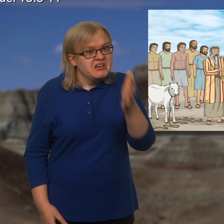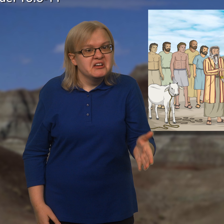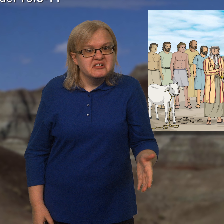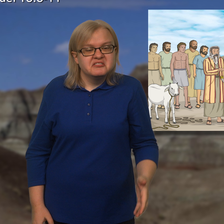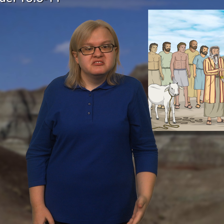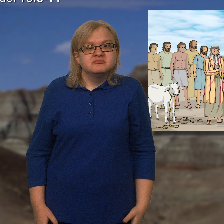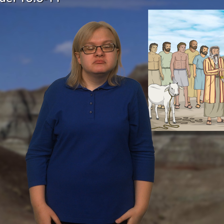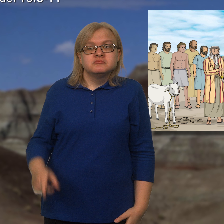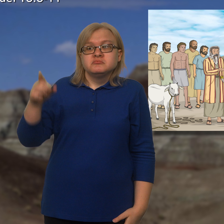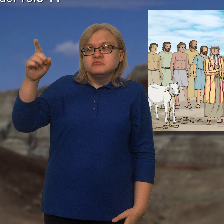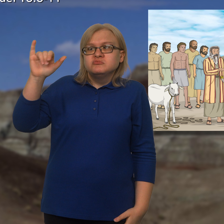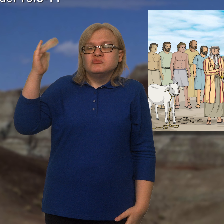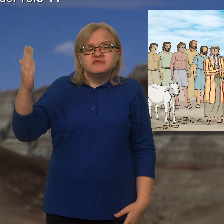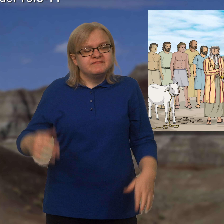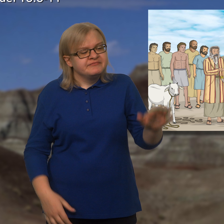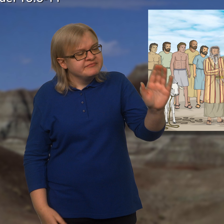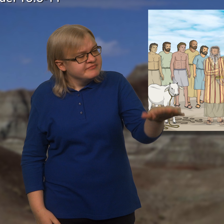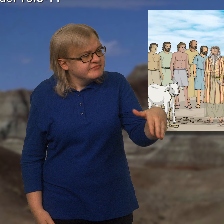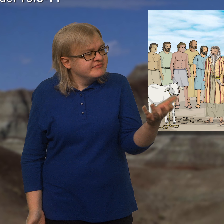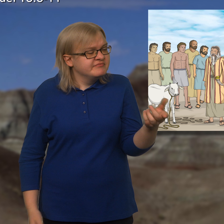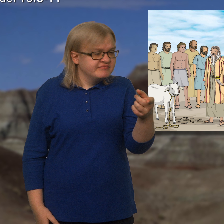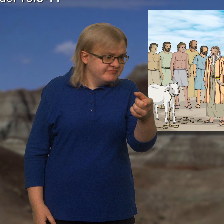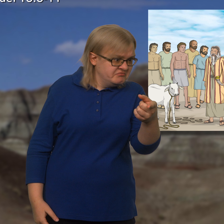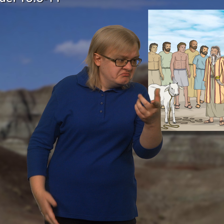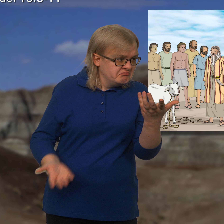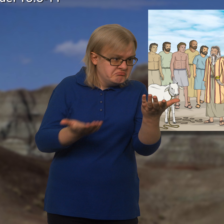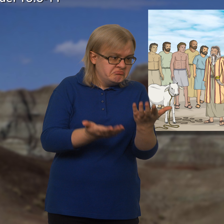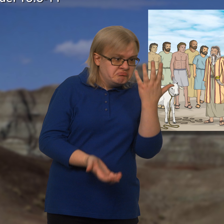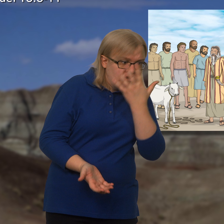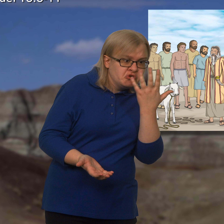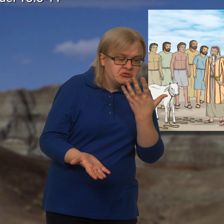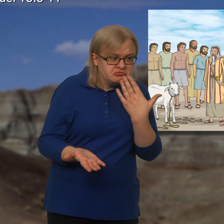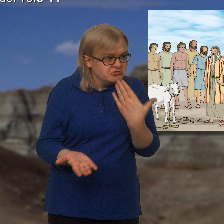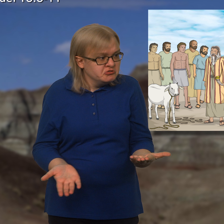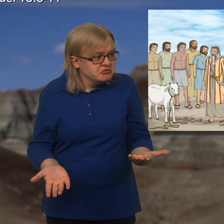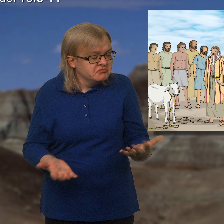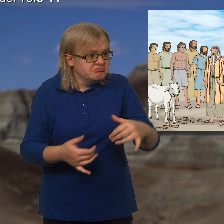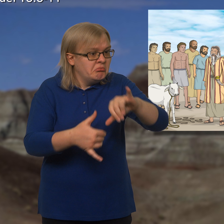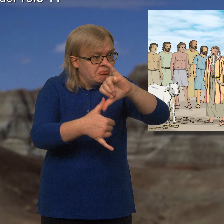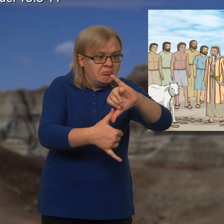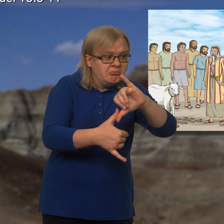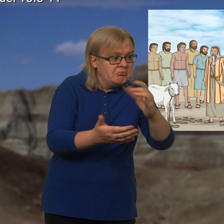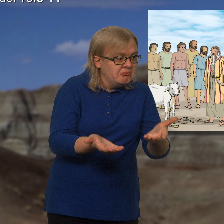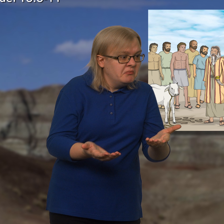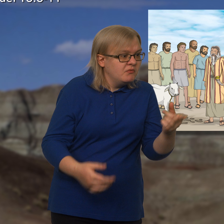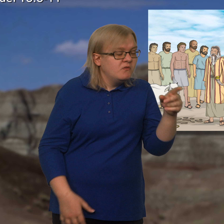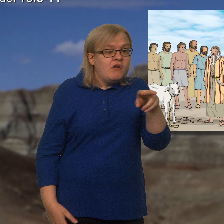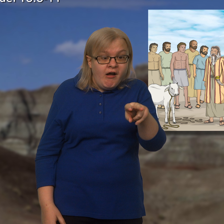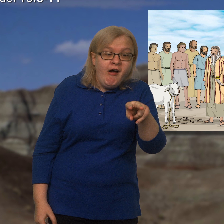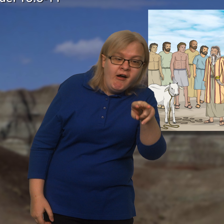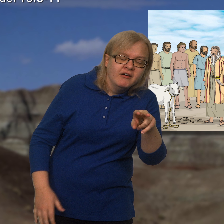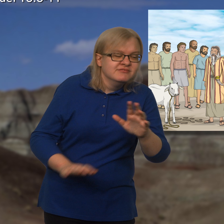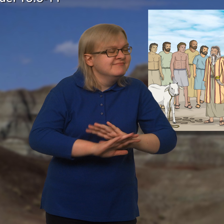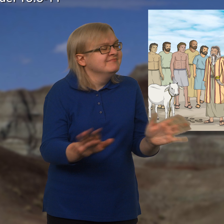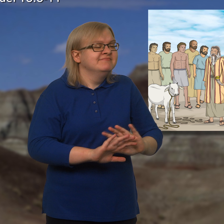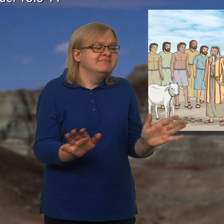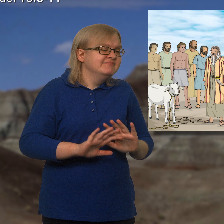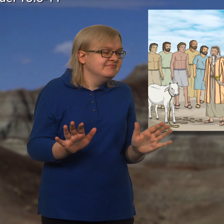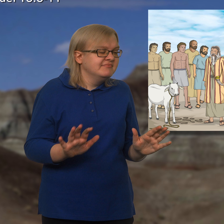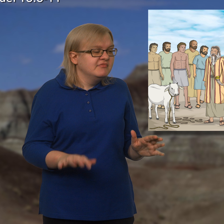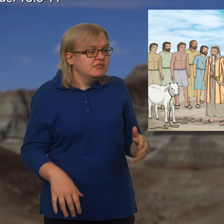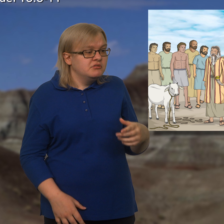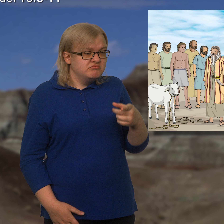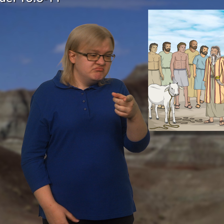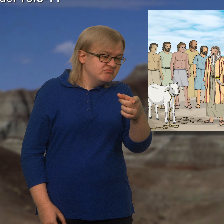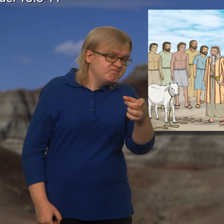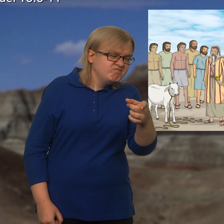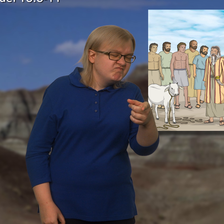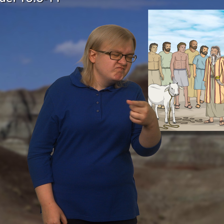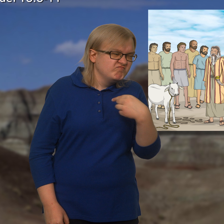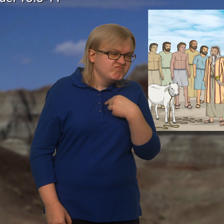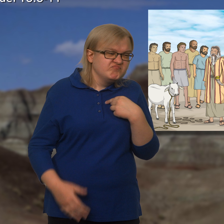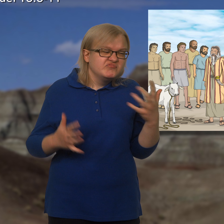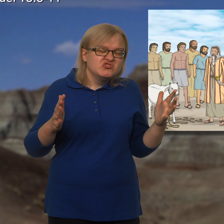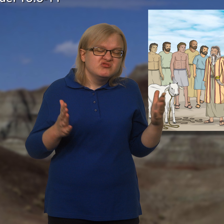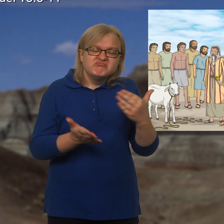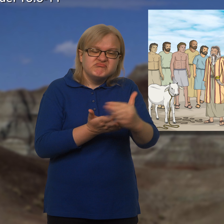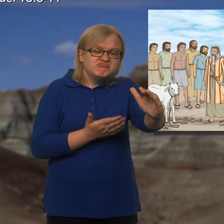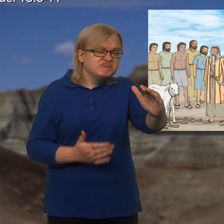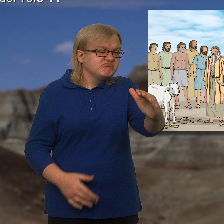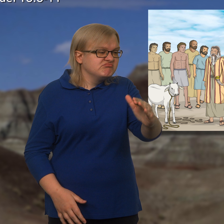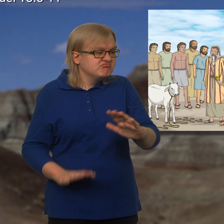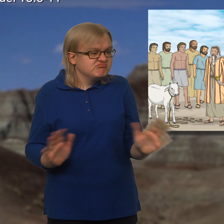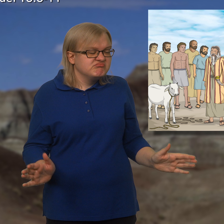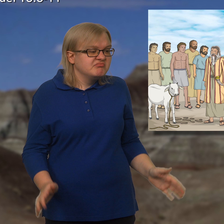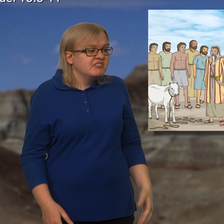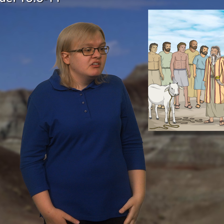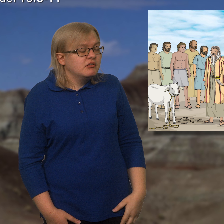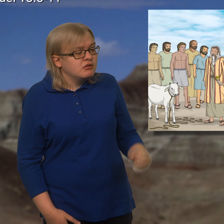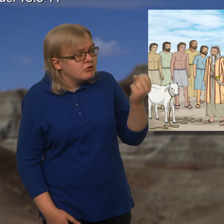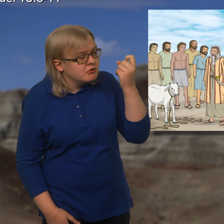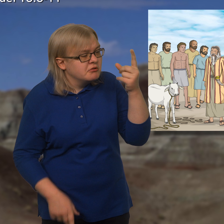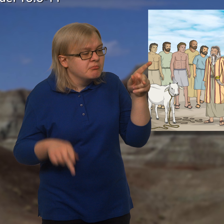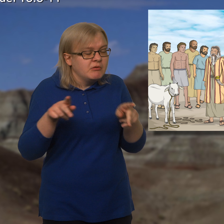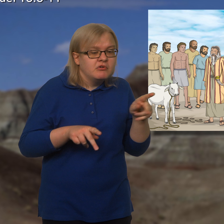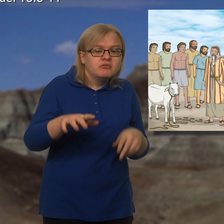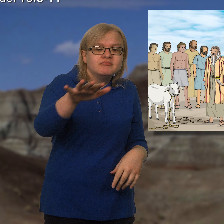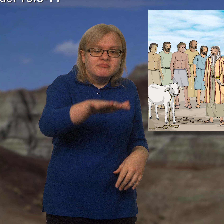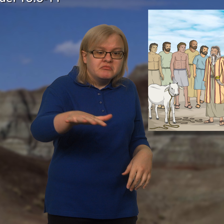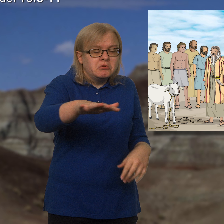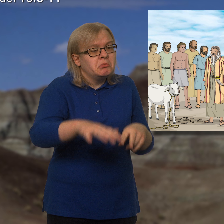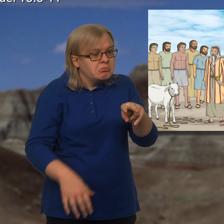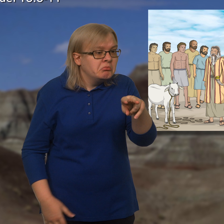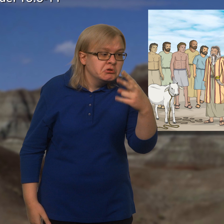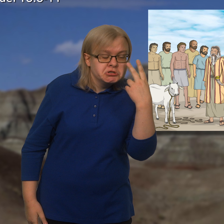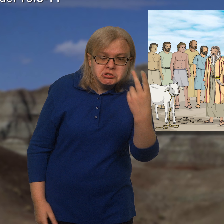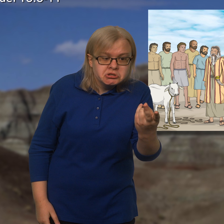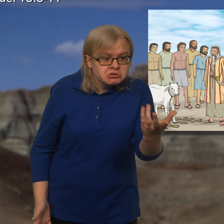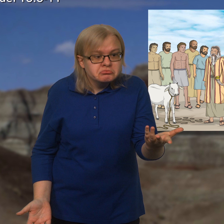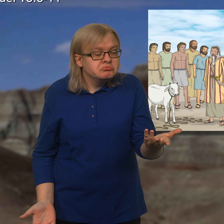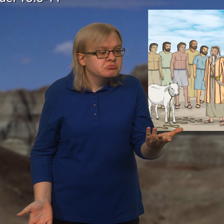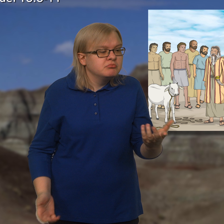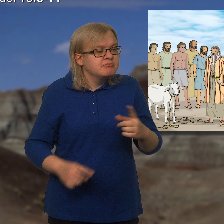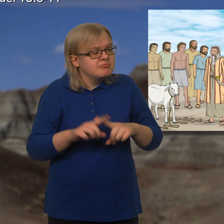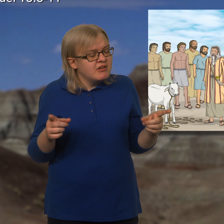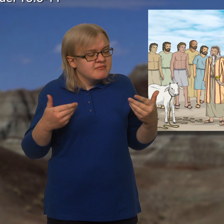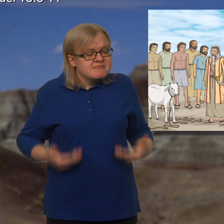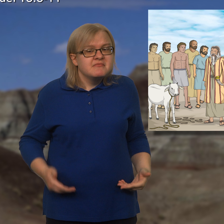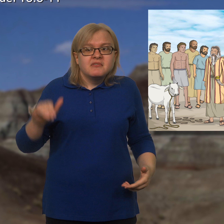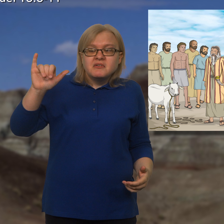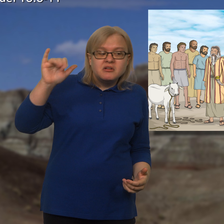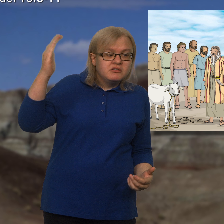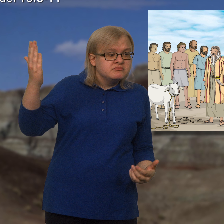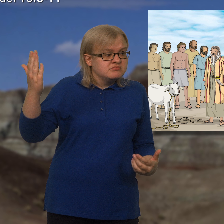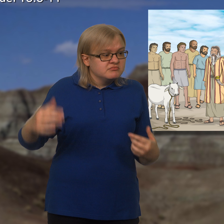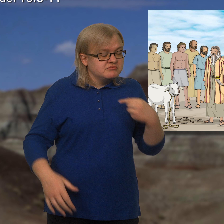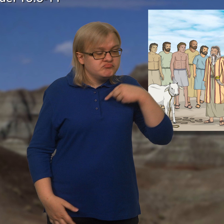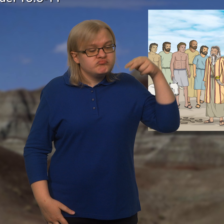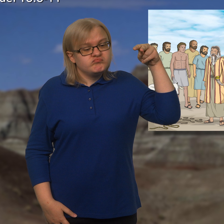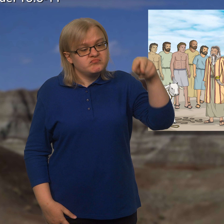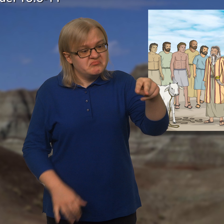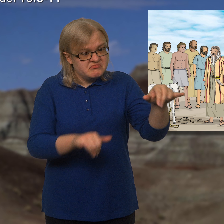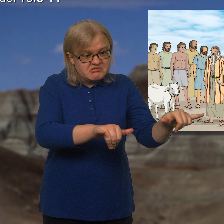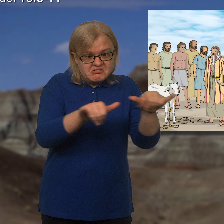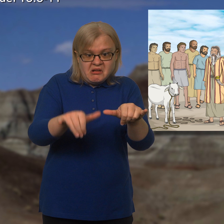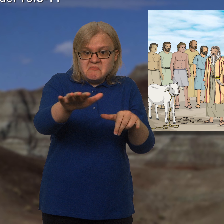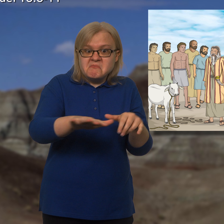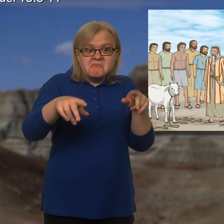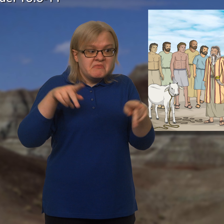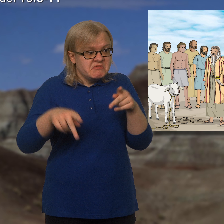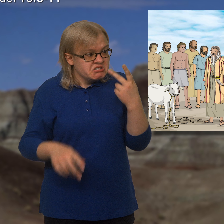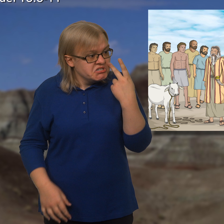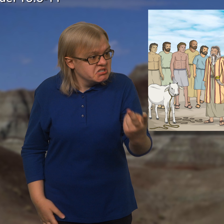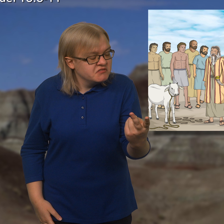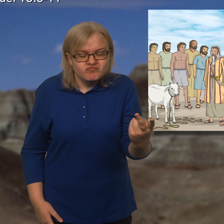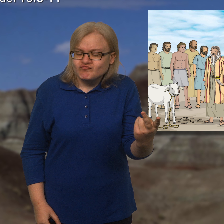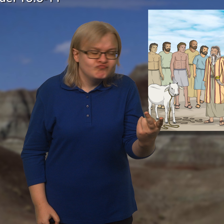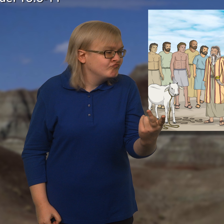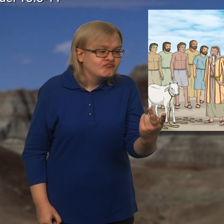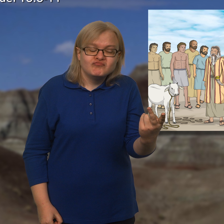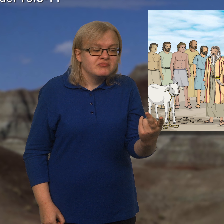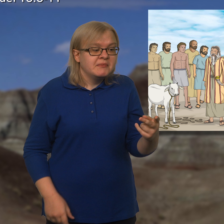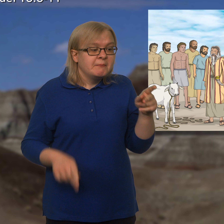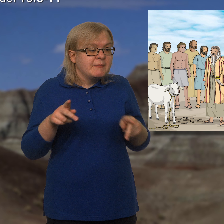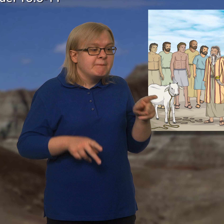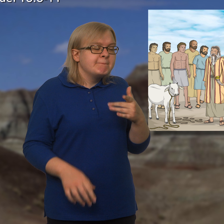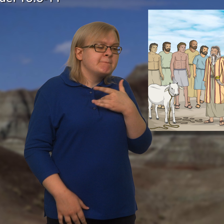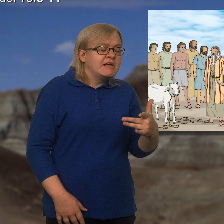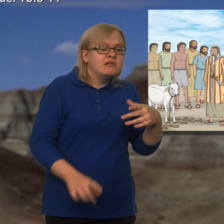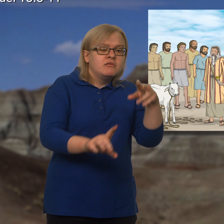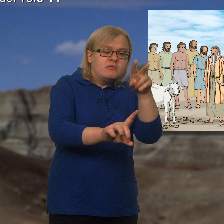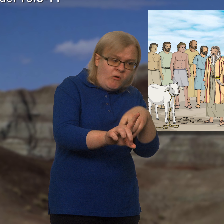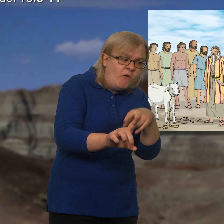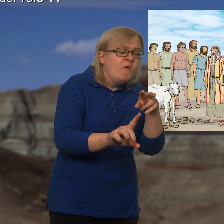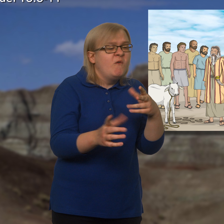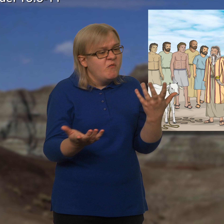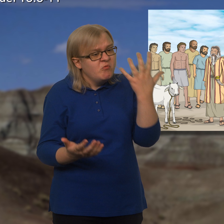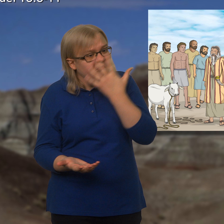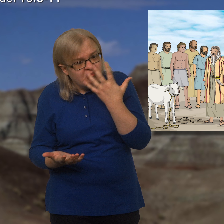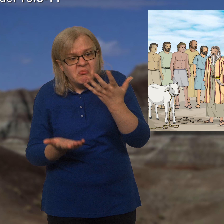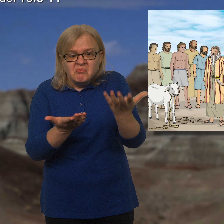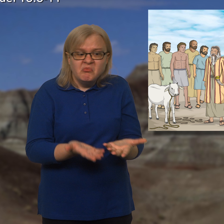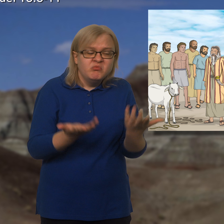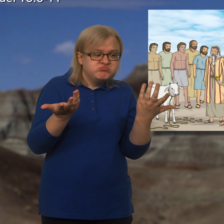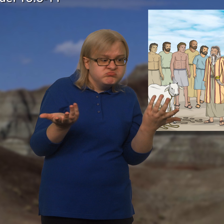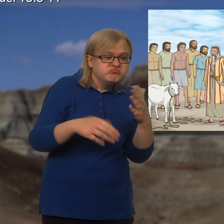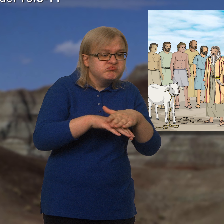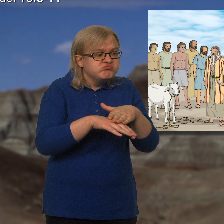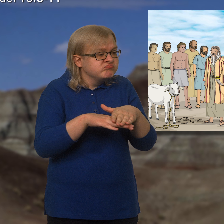But the LORD said to Samuel, “Do not consider his appearance or height, for I have rejected him;